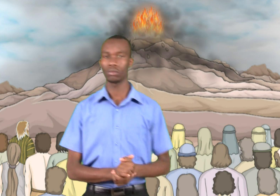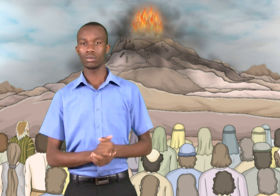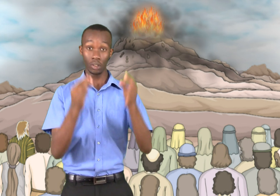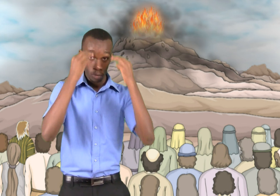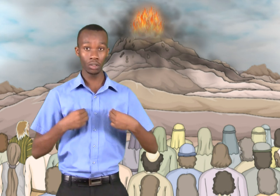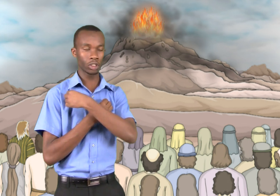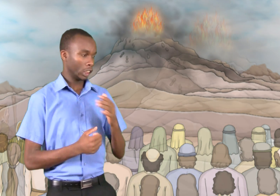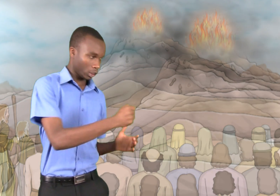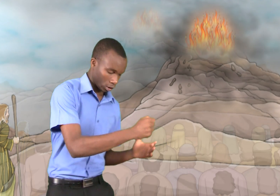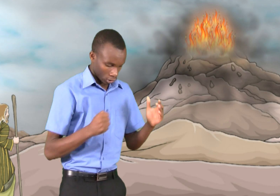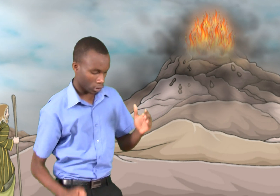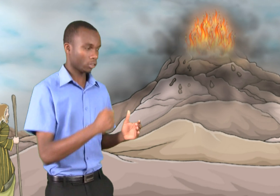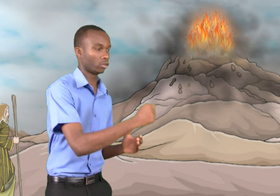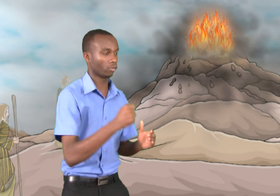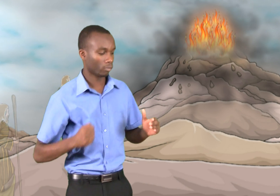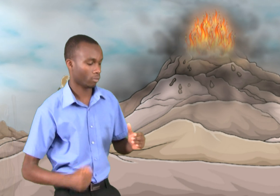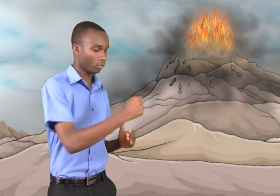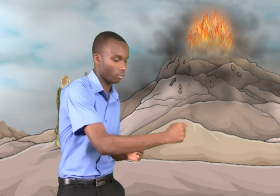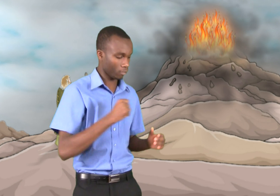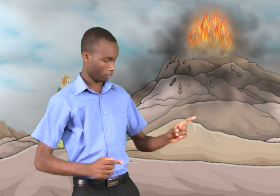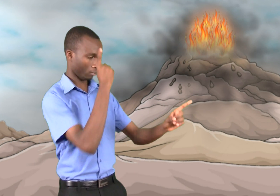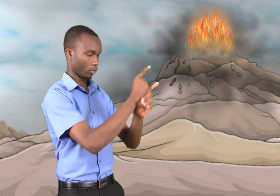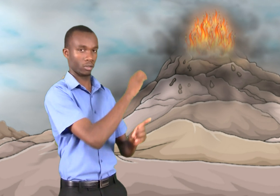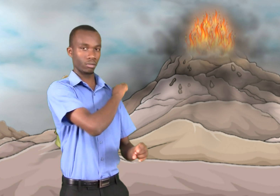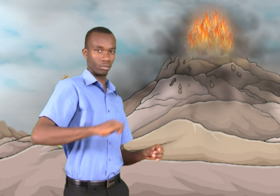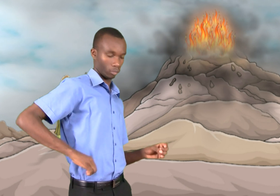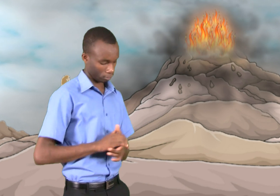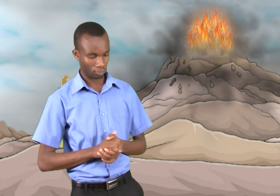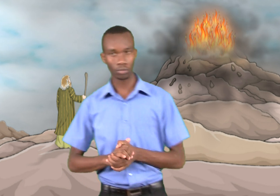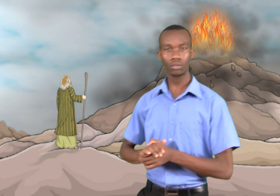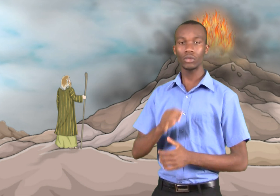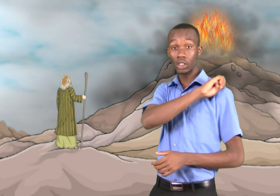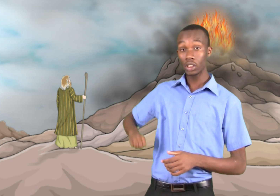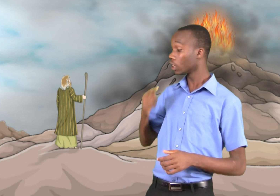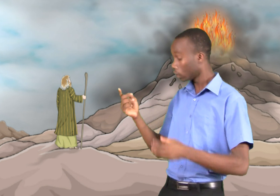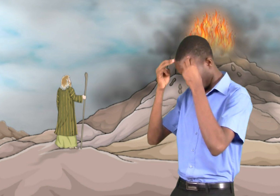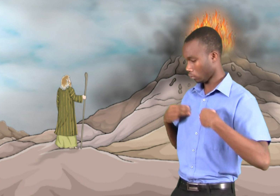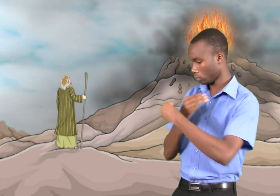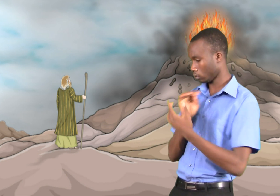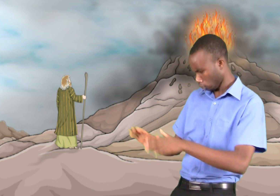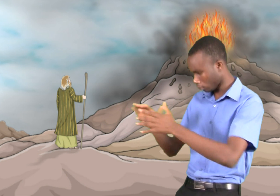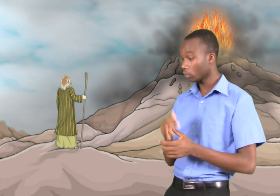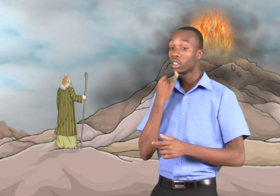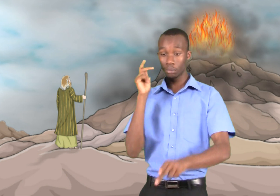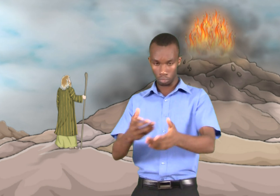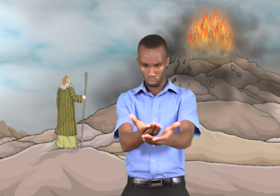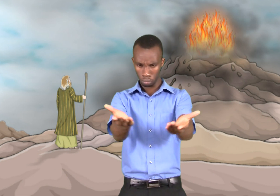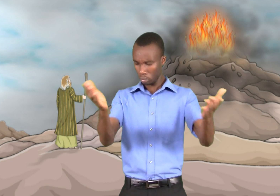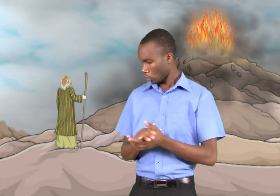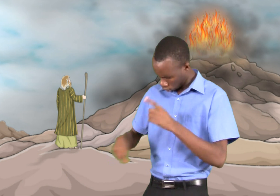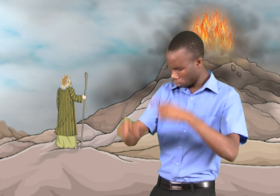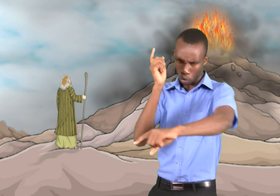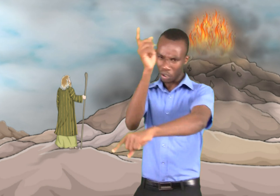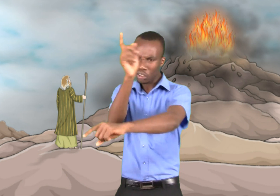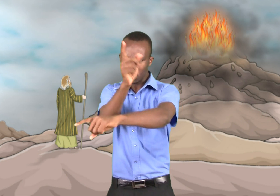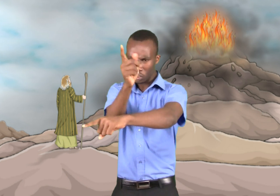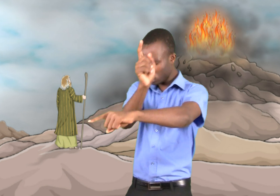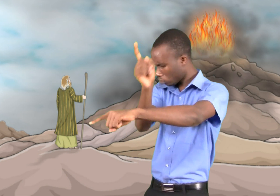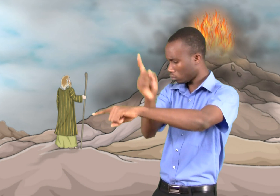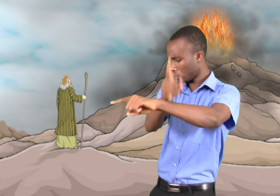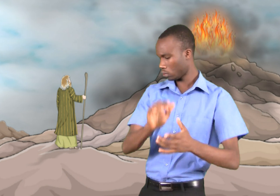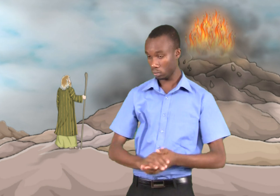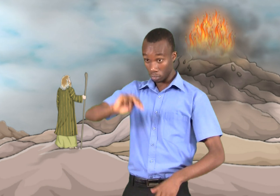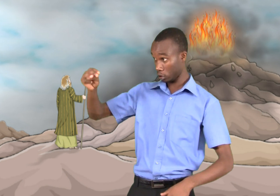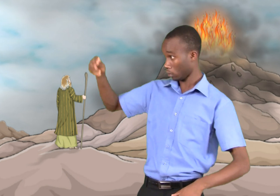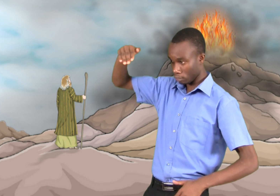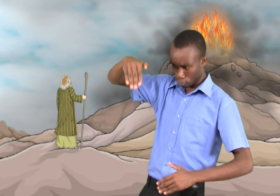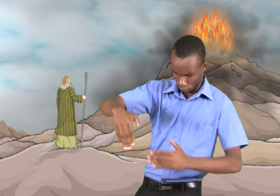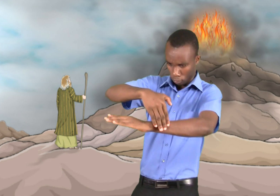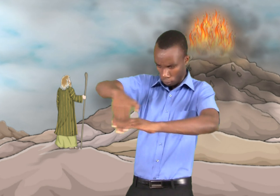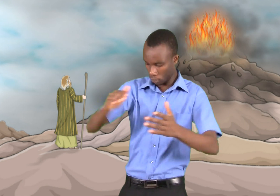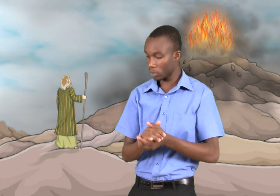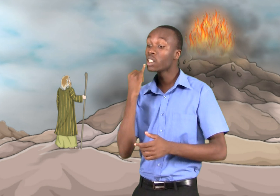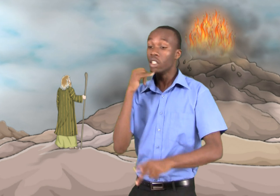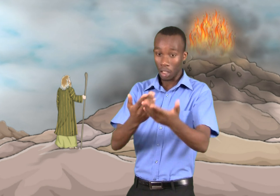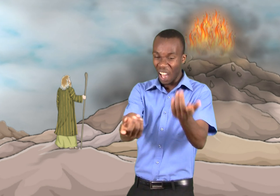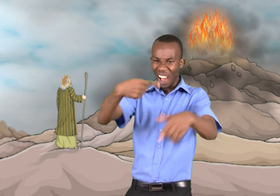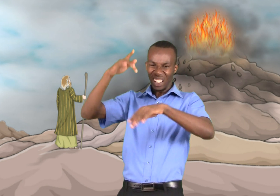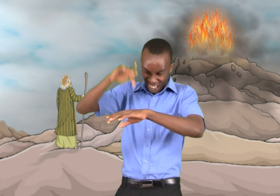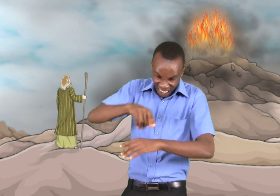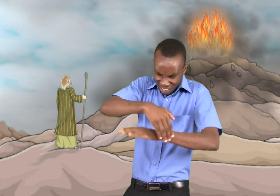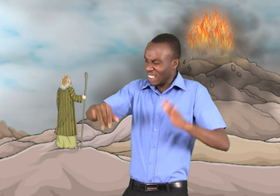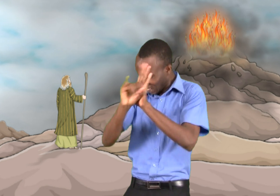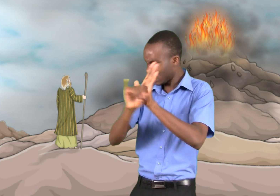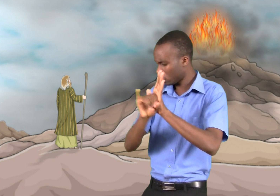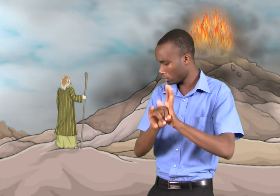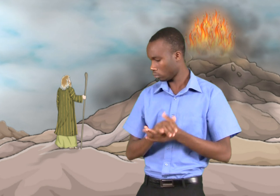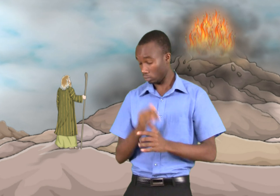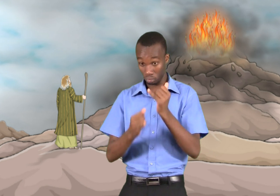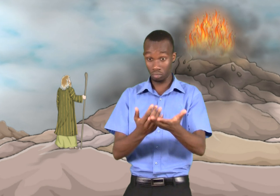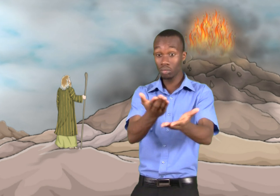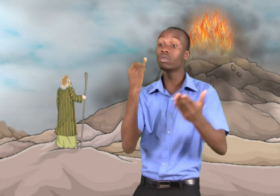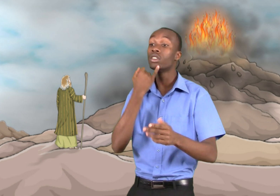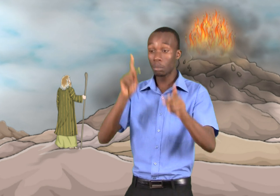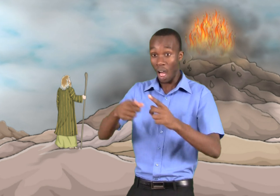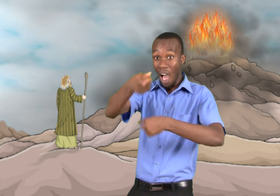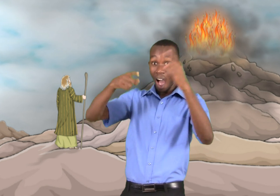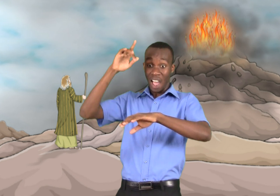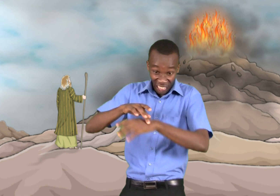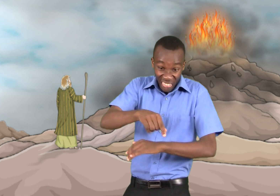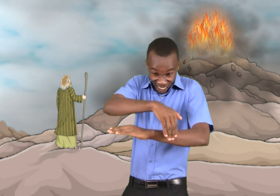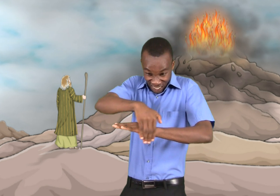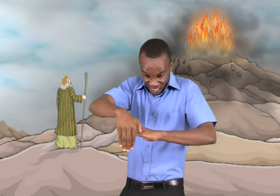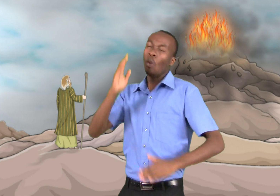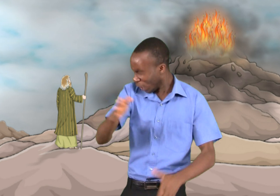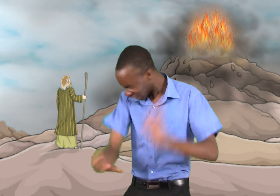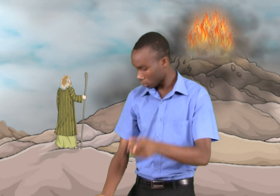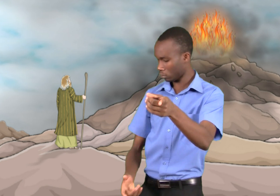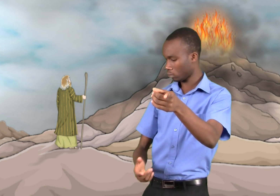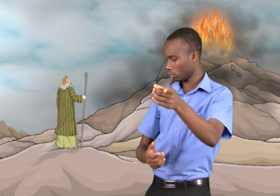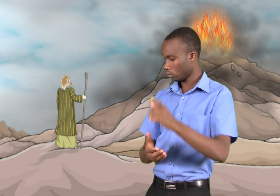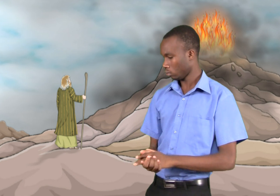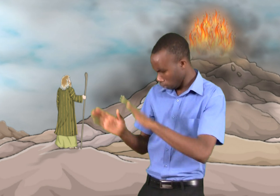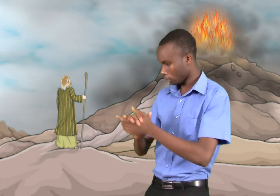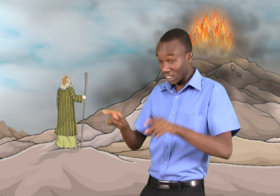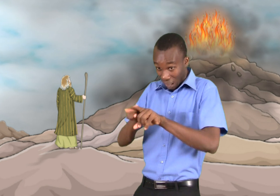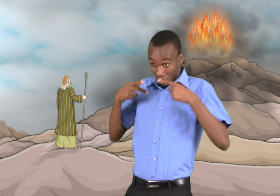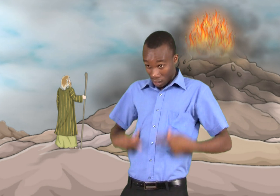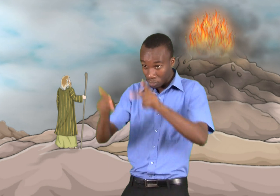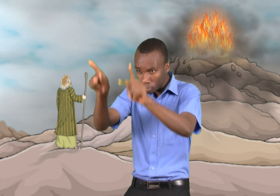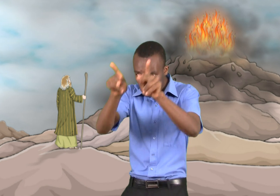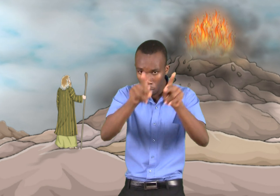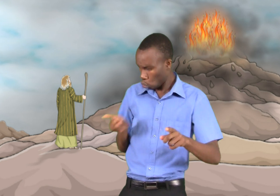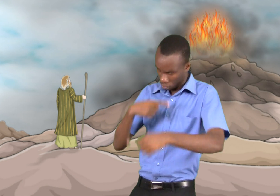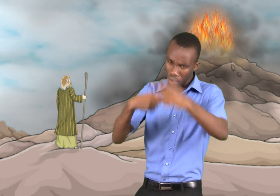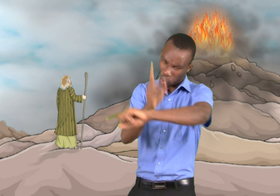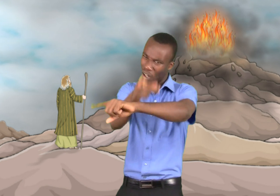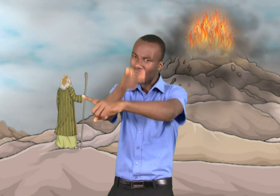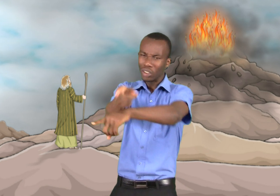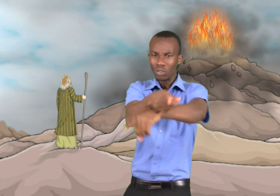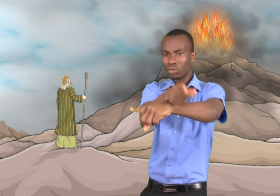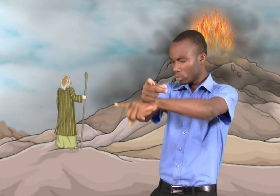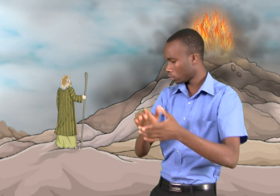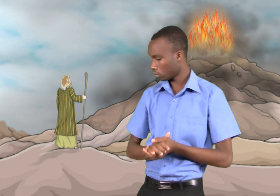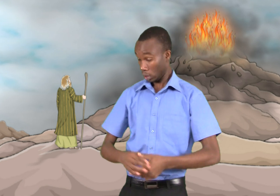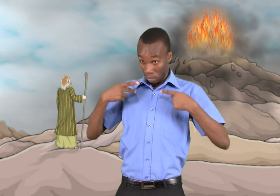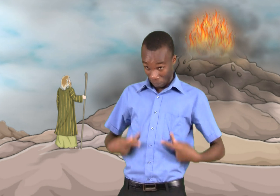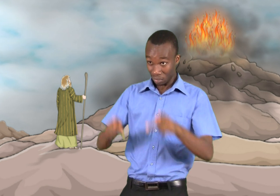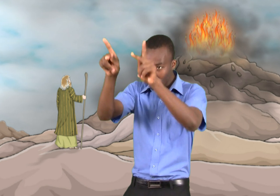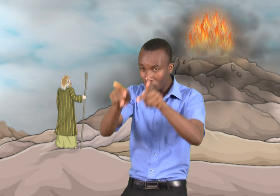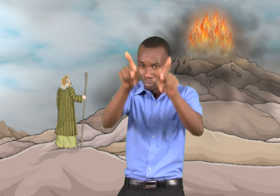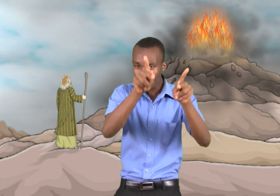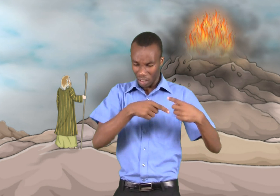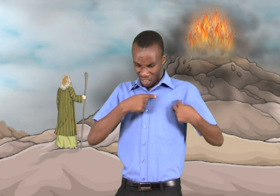The LORD descended to the top of Mount Sinai and called Moses to the summit. So Moses went up, and the LORD said to him, “Go down and warn the people not to break through to see the LORD, lest many of them perish.